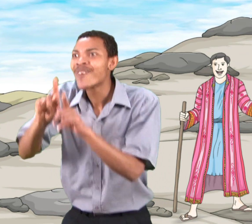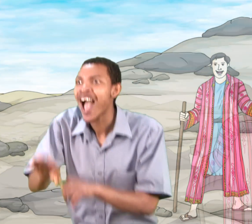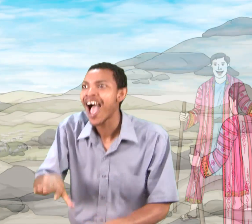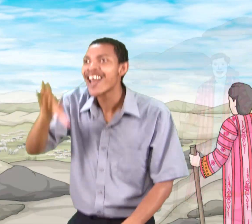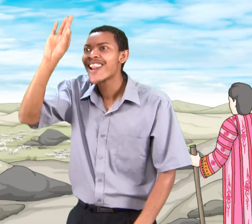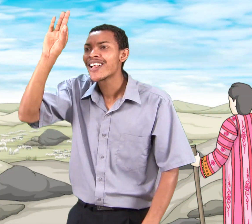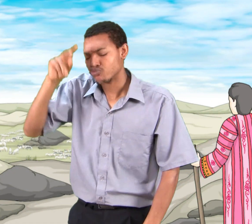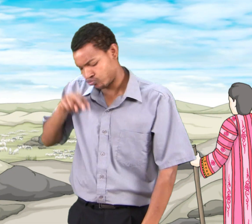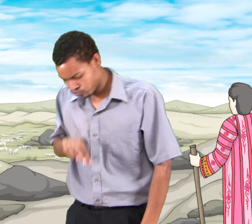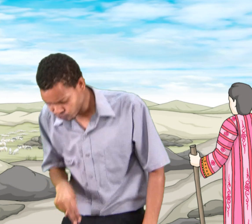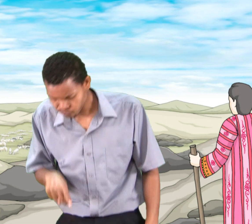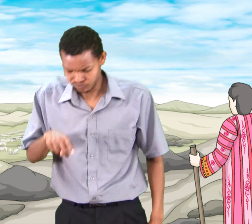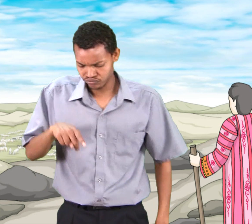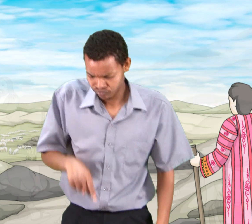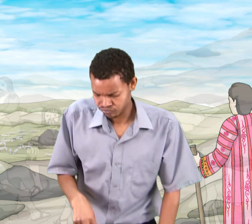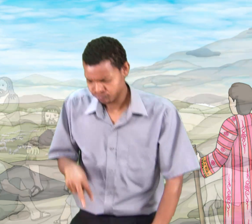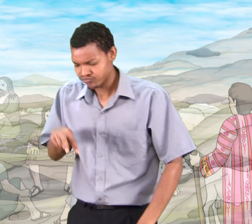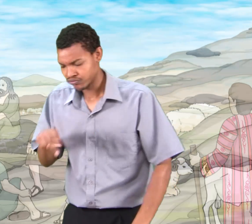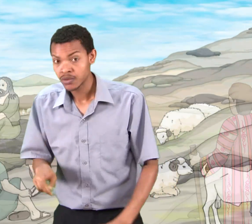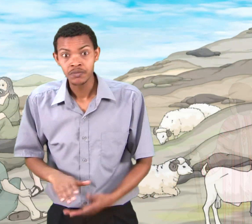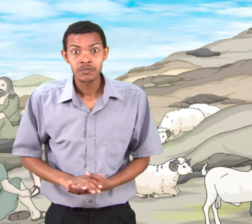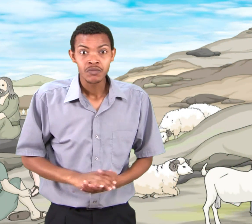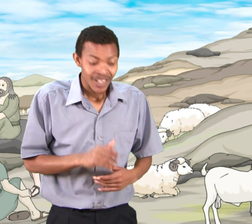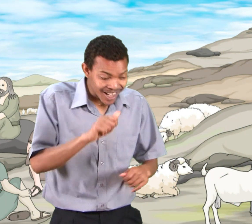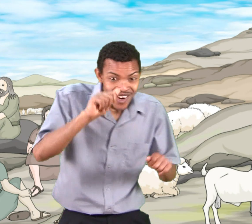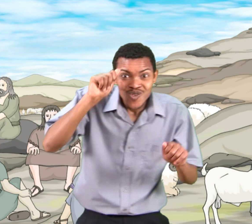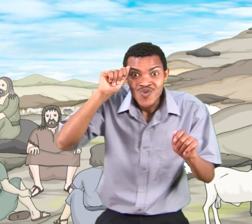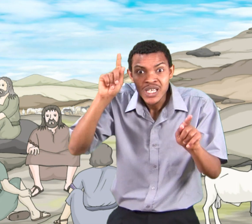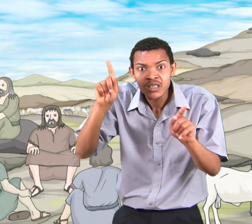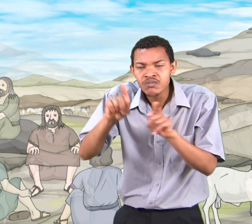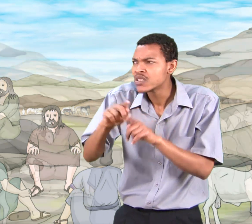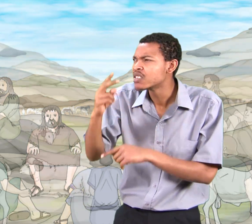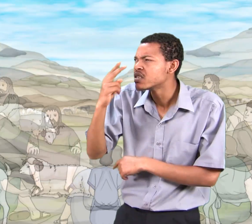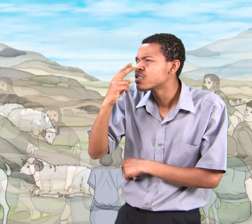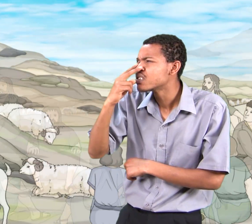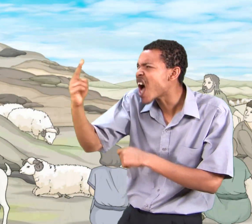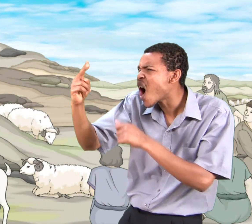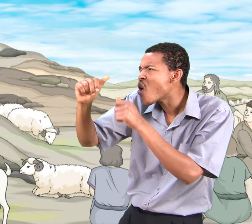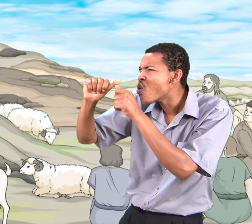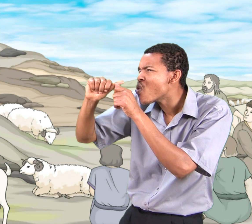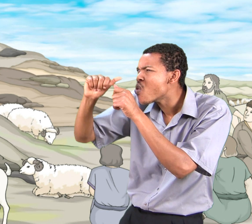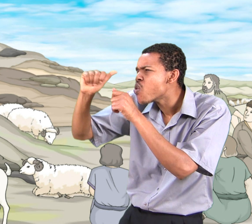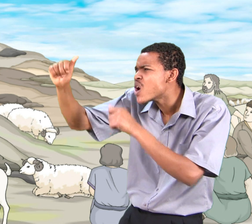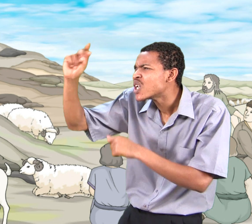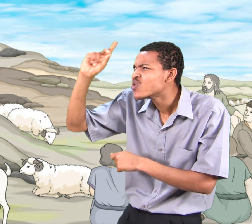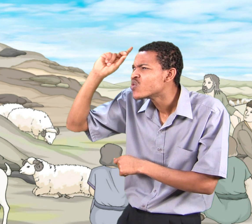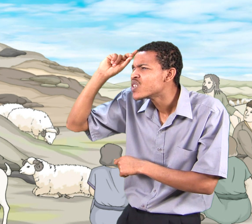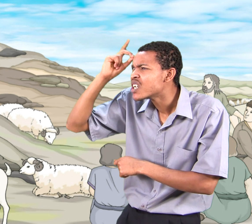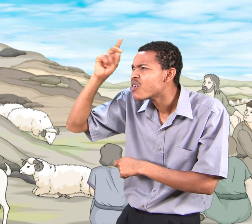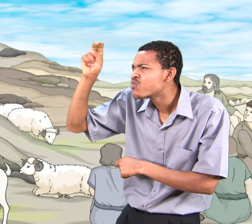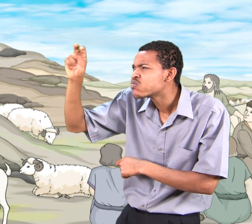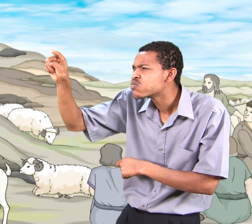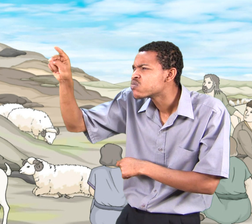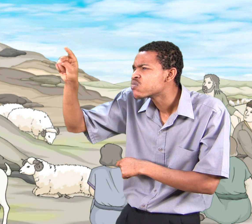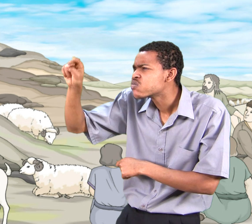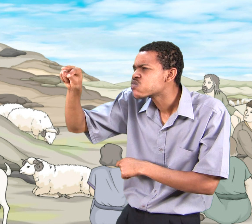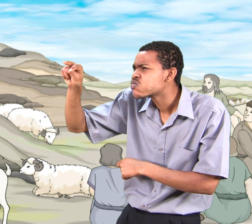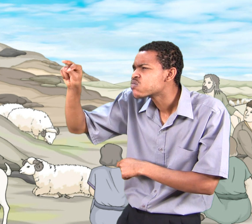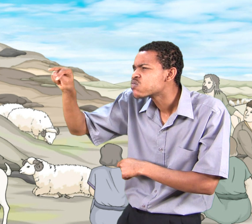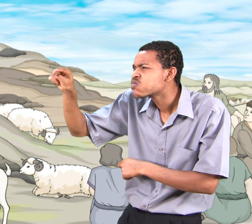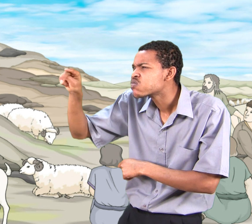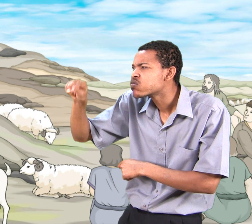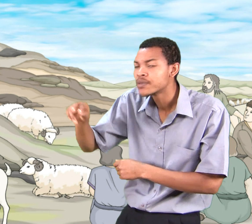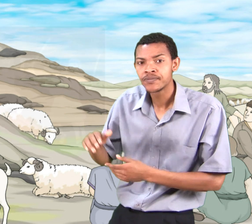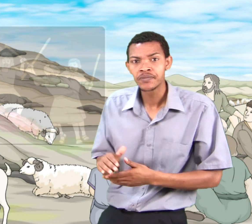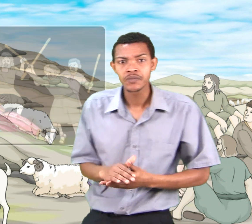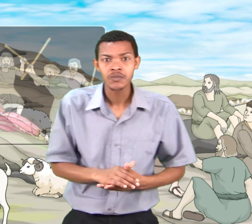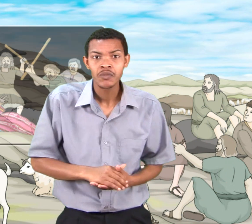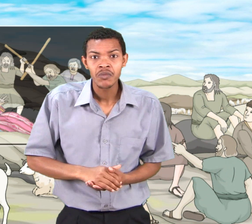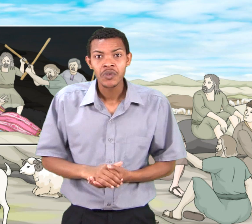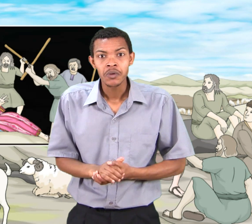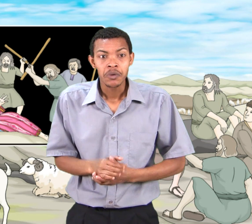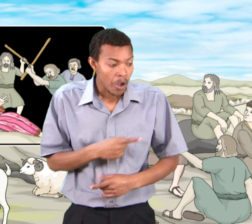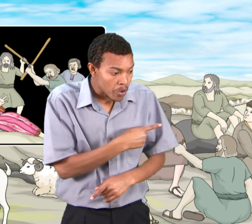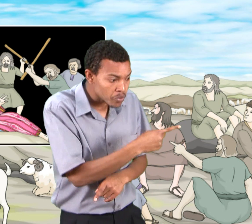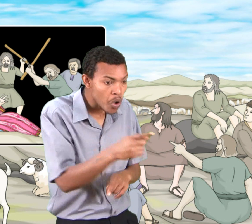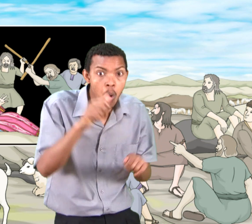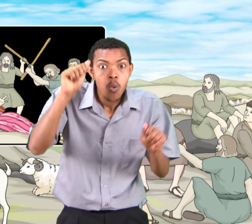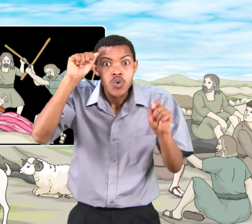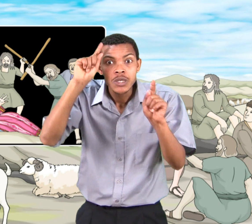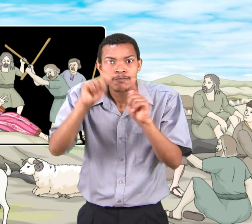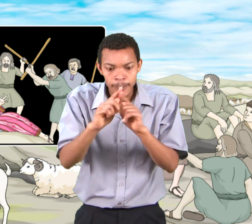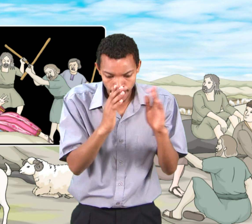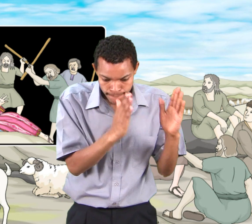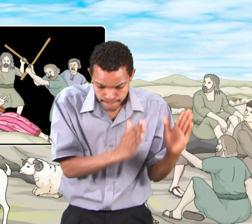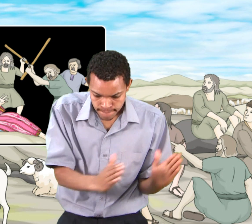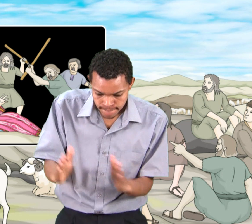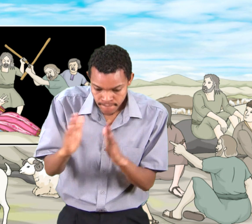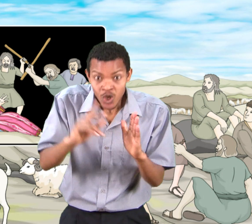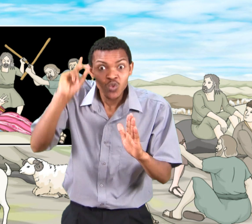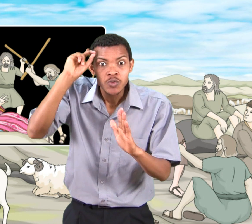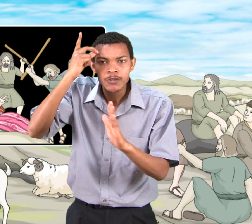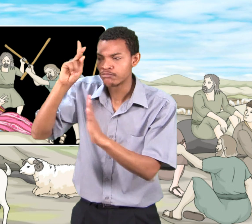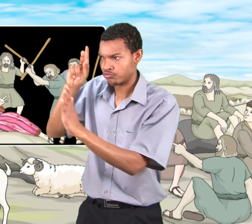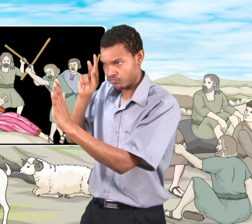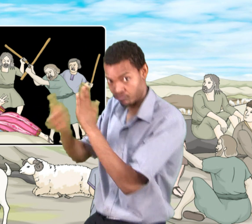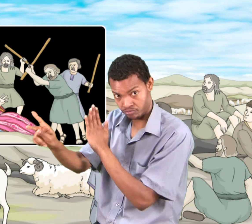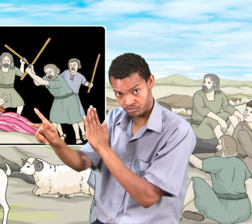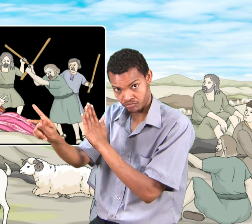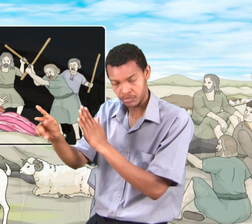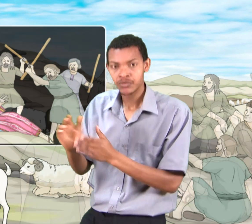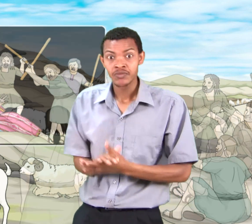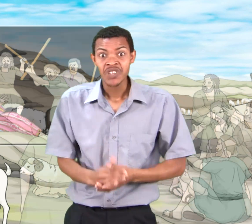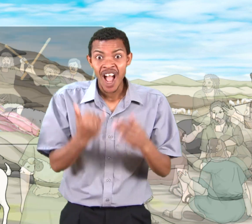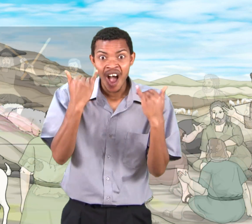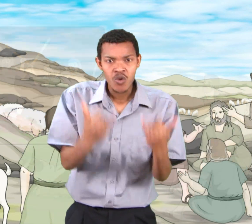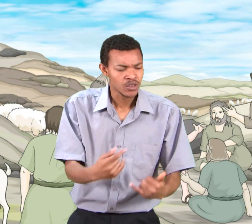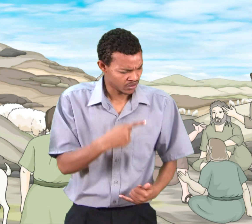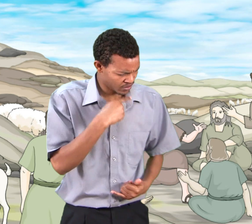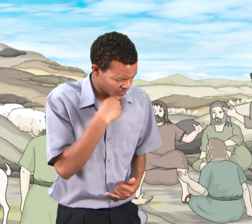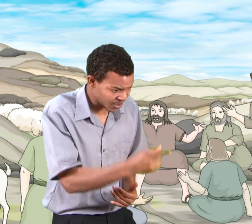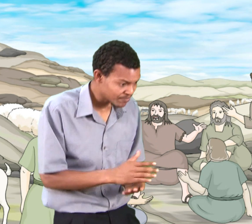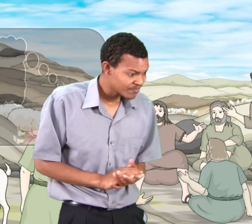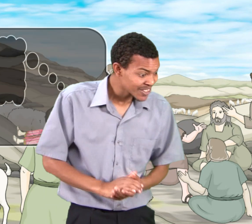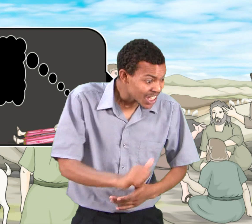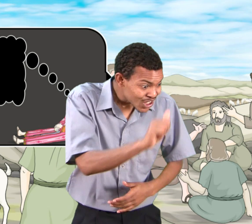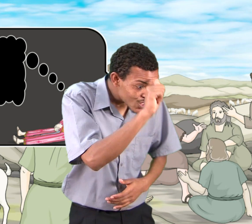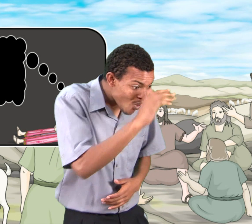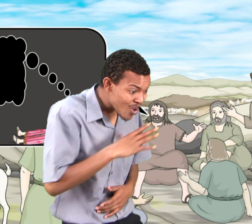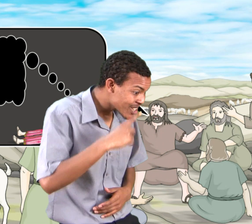Now Joseph’s brothers saw him in the distance, and before he arrived, they plotted to kill him.